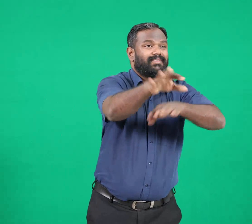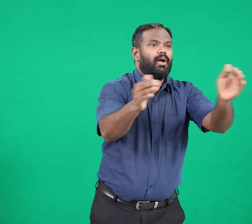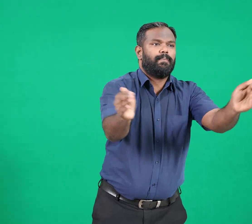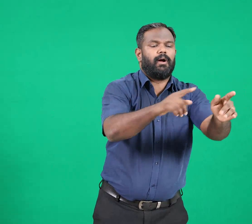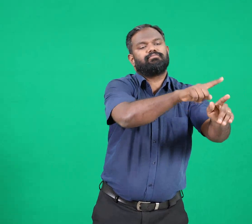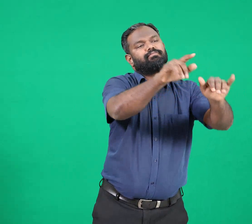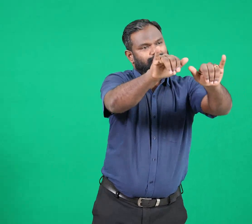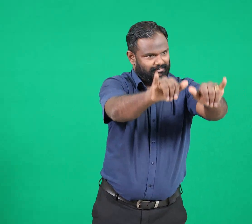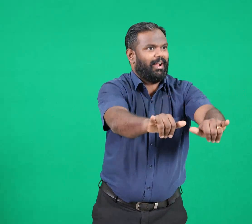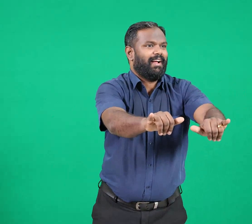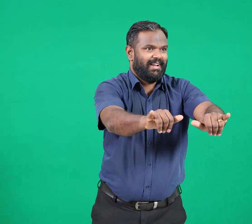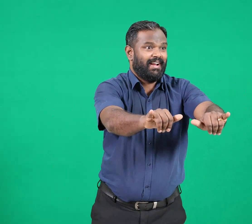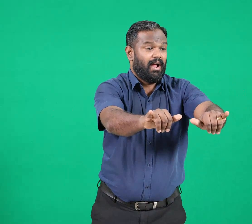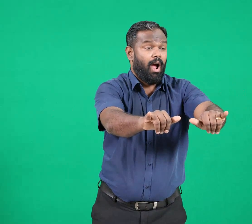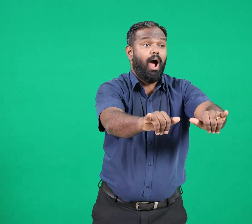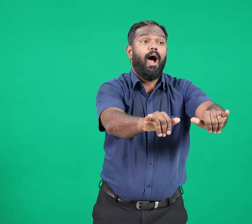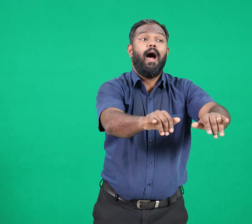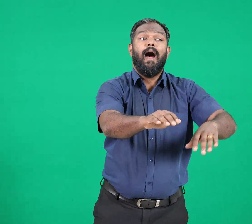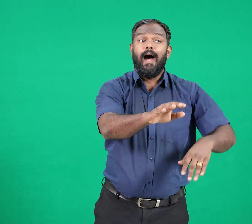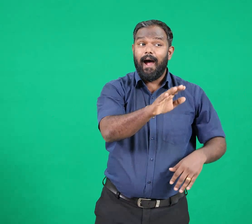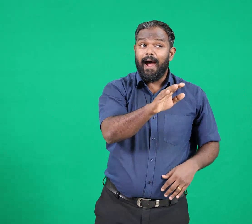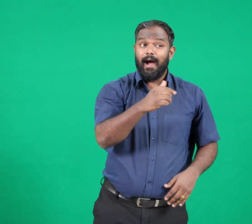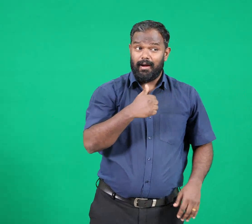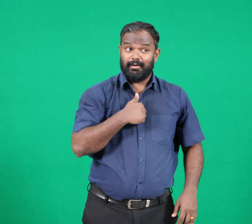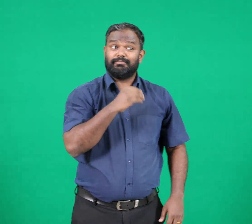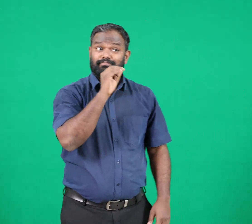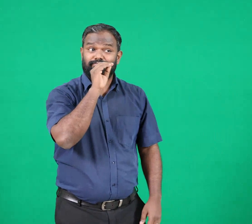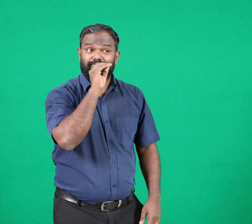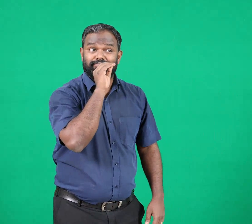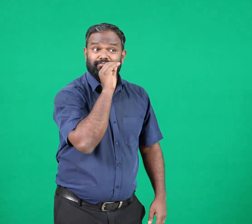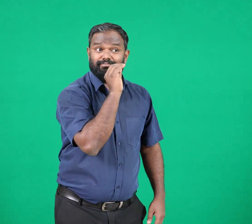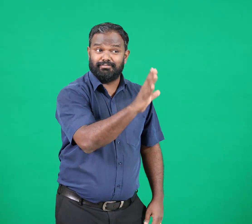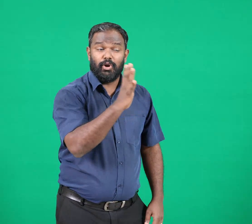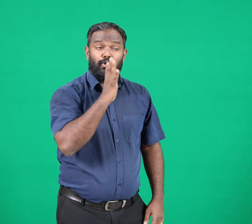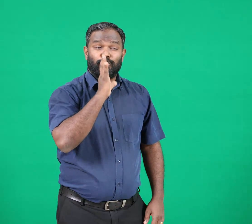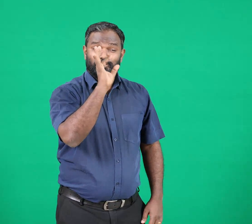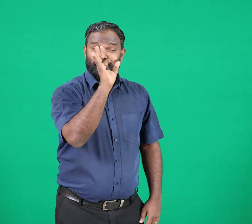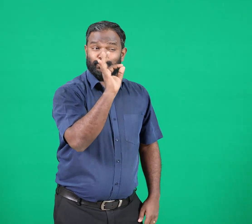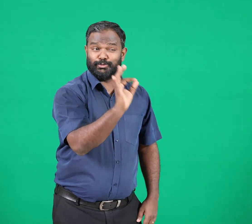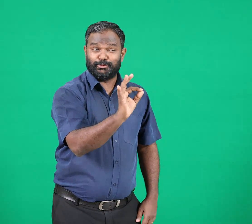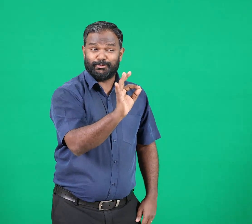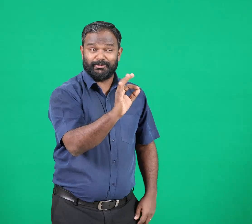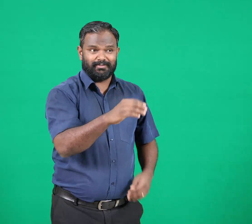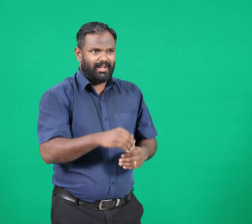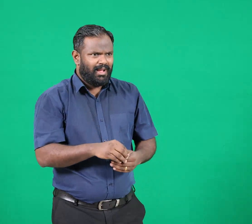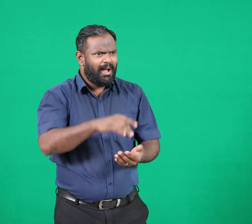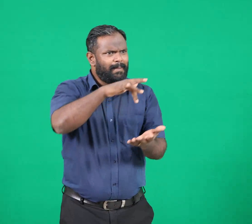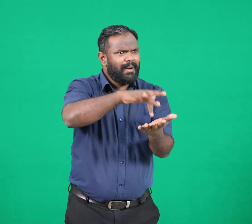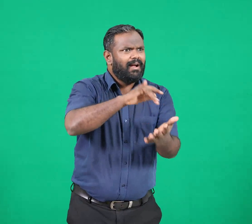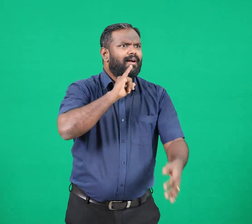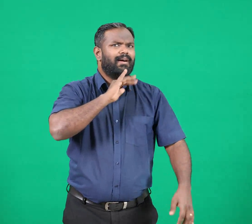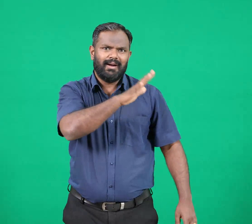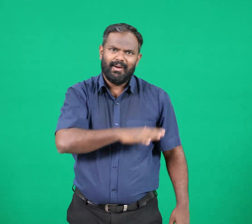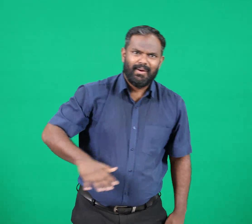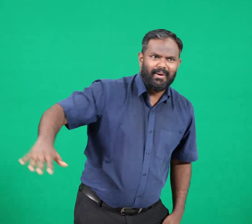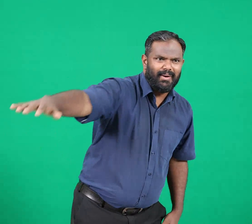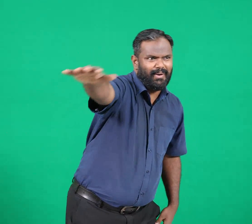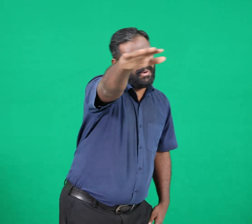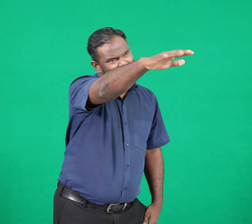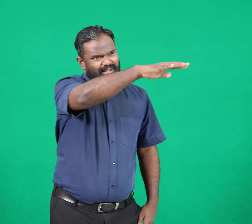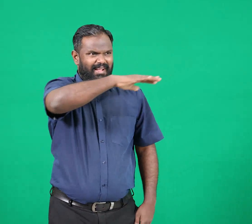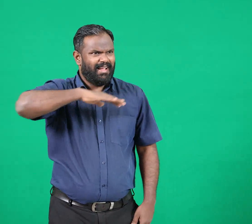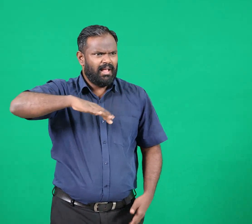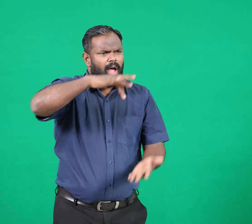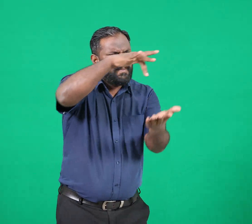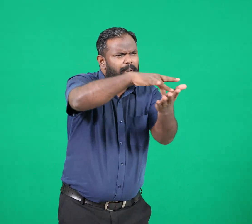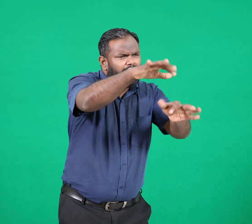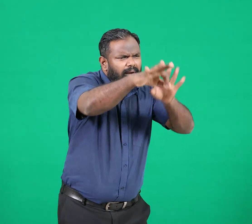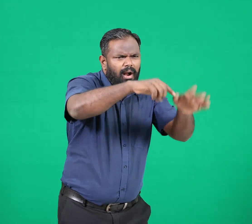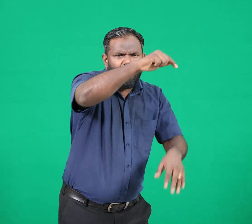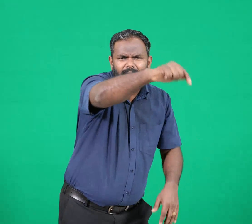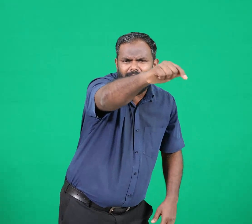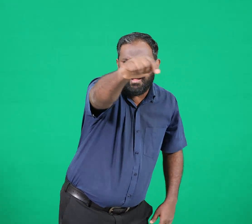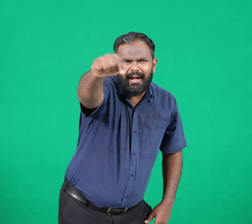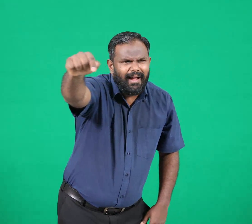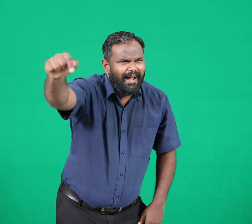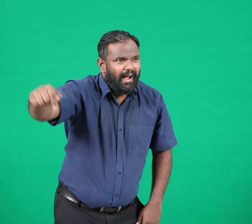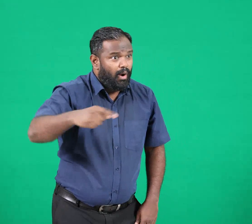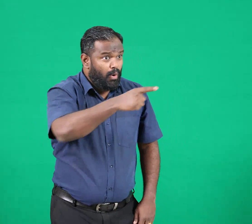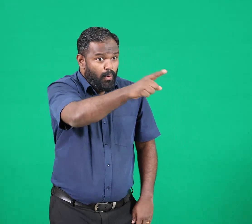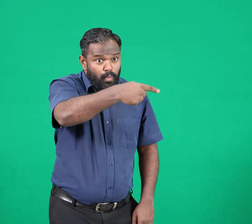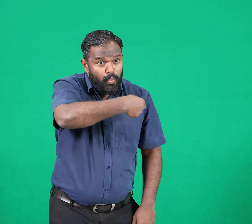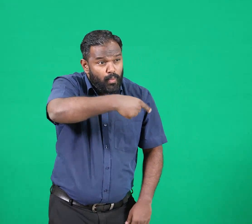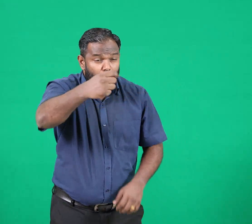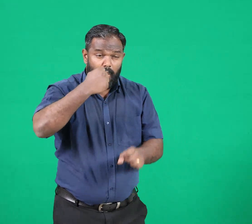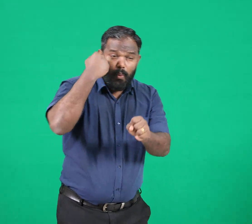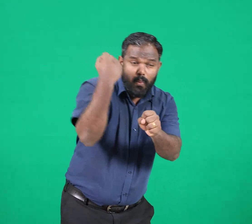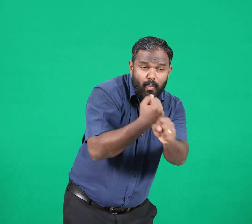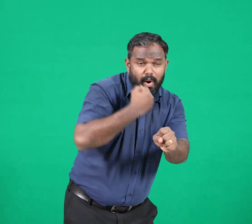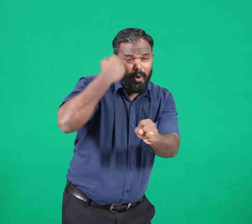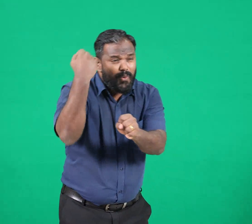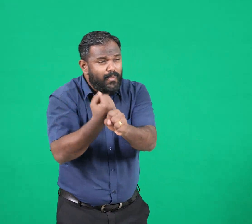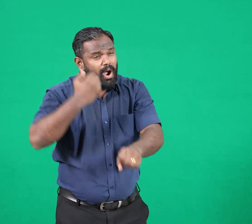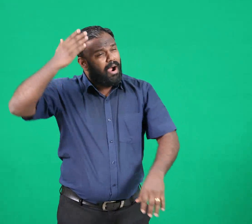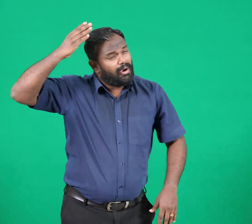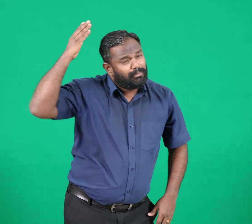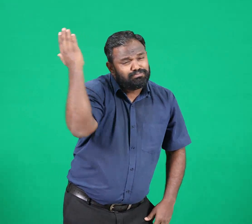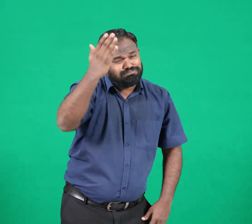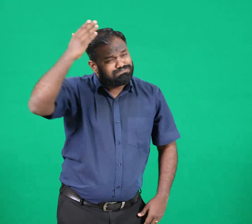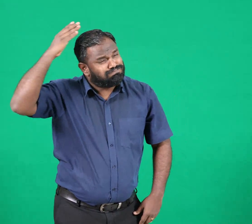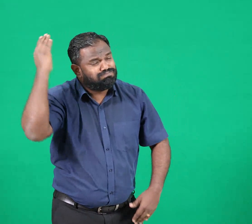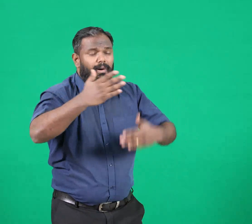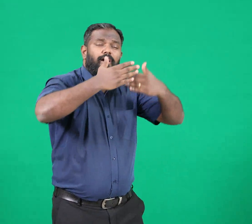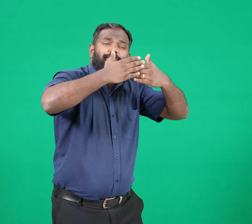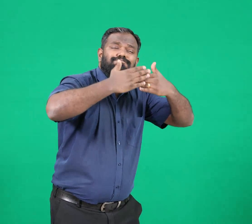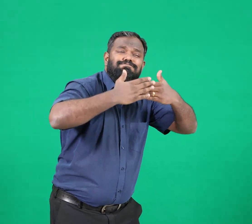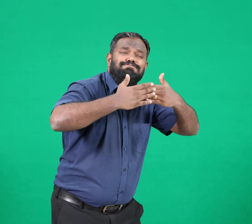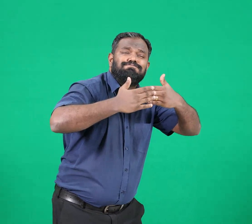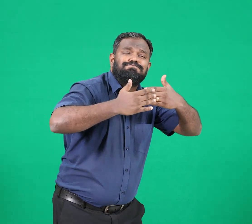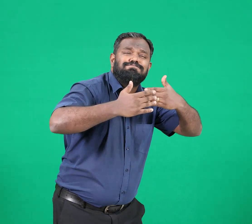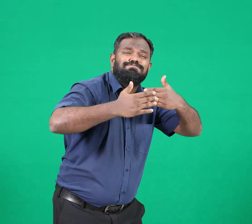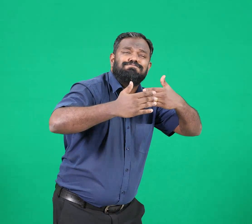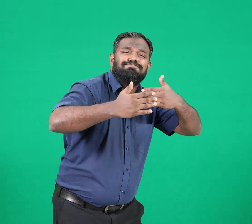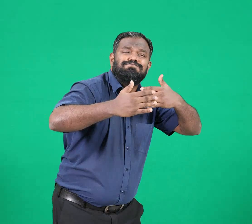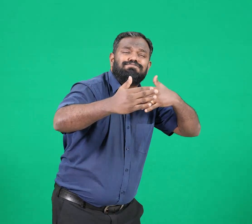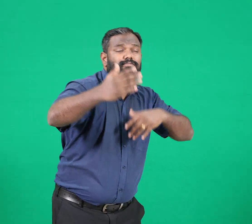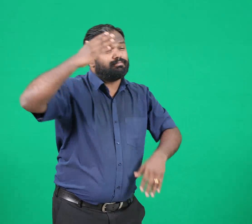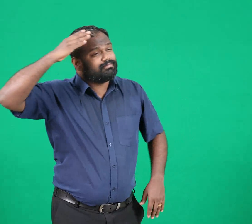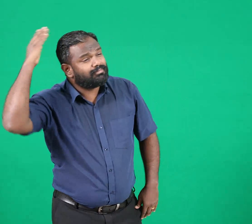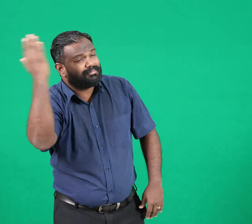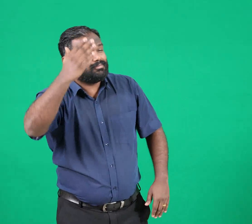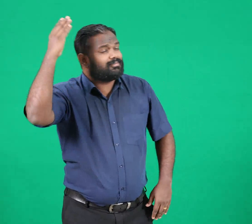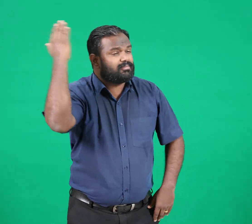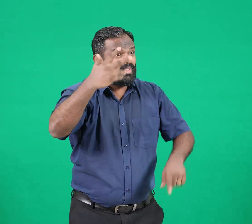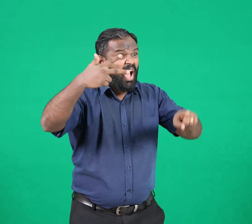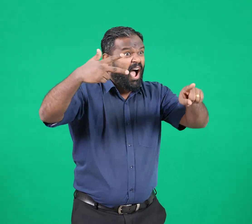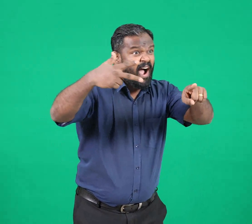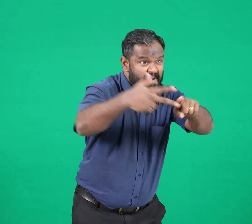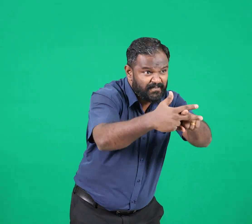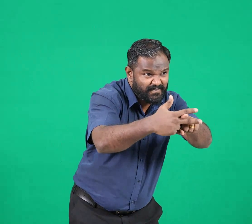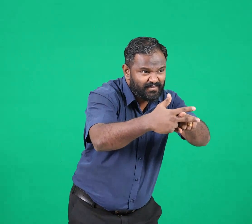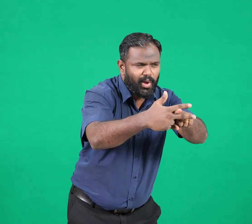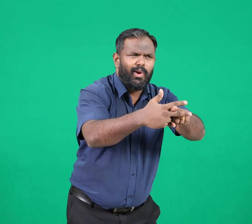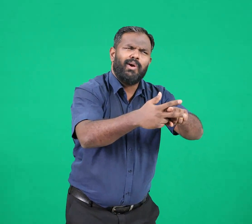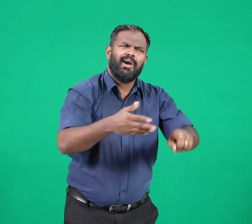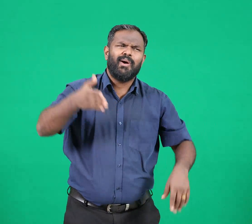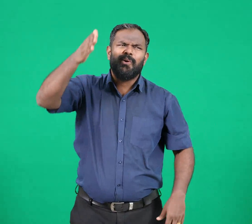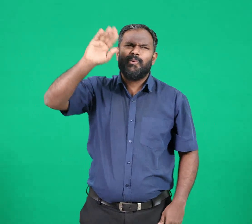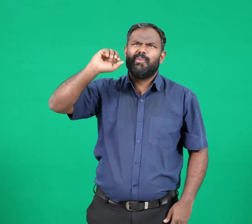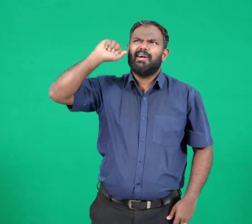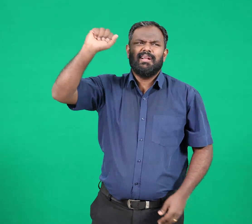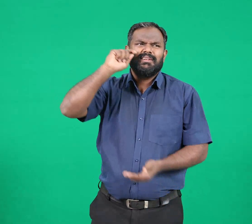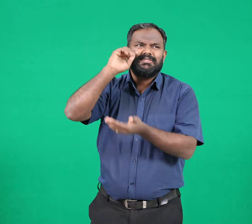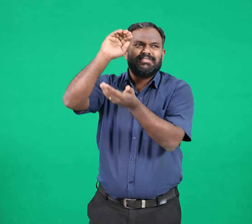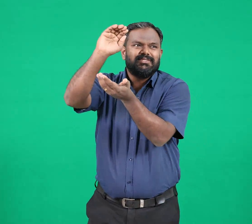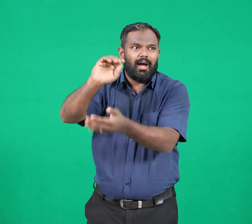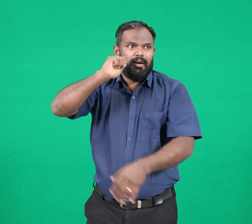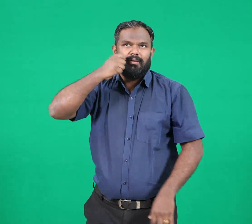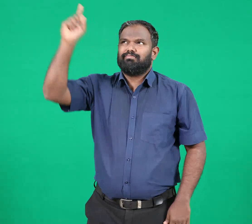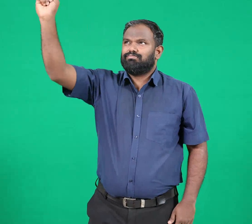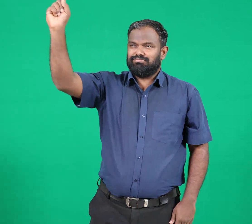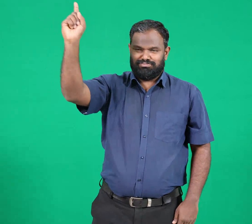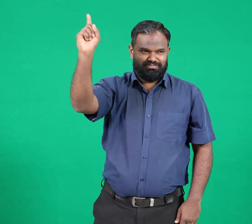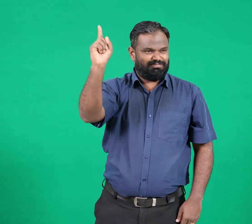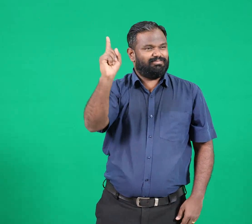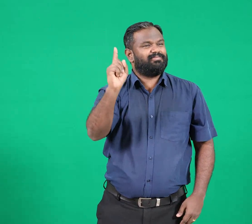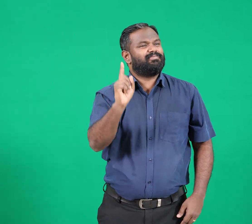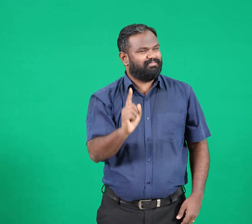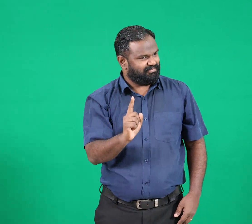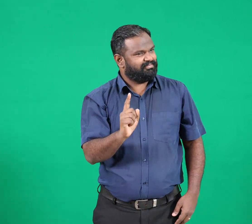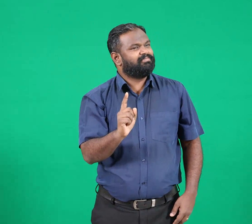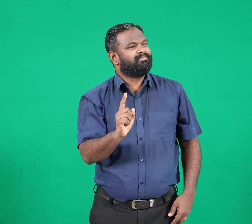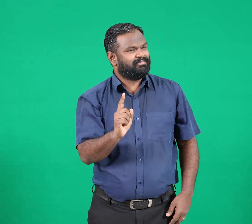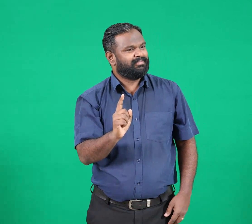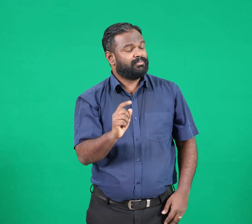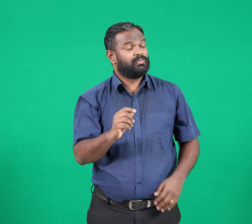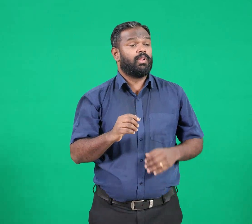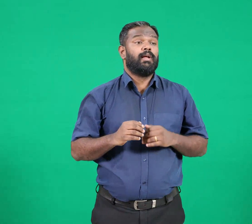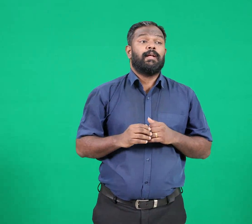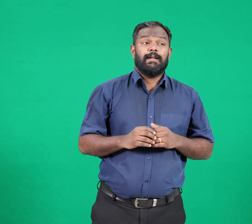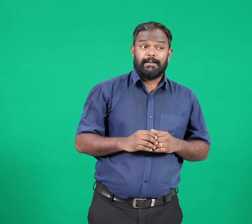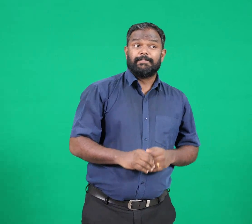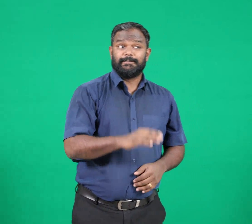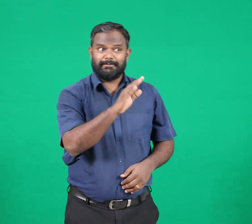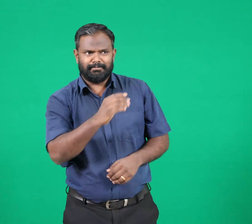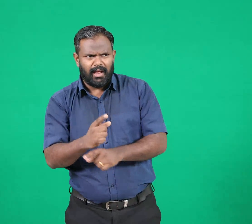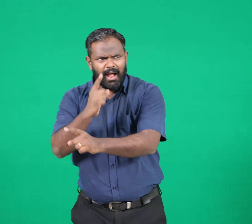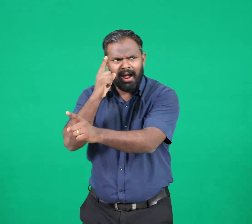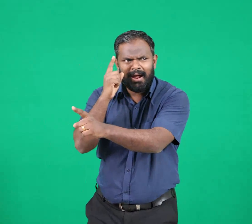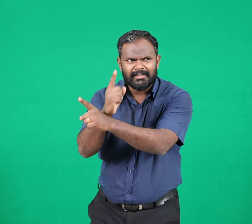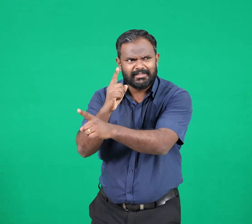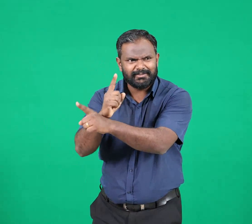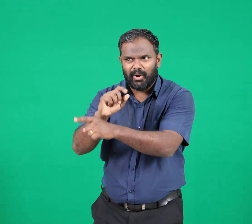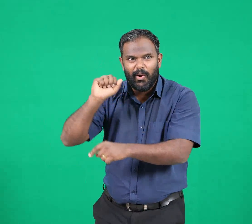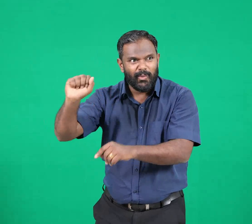Truly I tell you, you will not reach all the towns of Israel before the Son of Man comes.